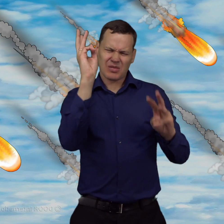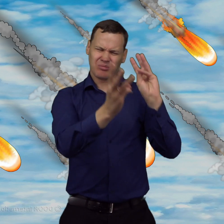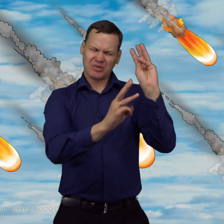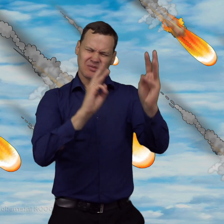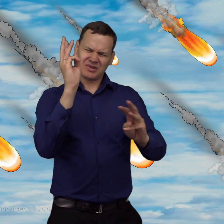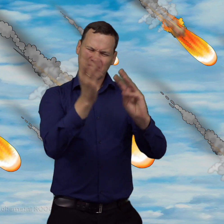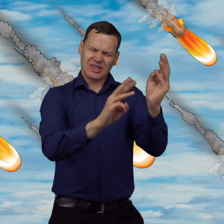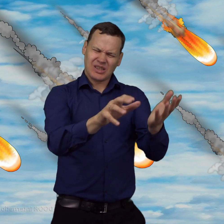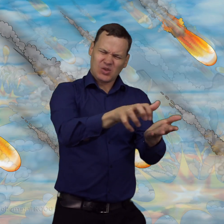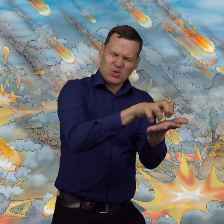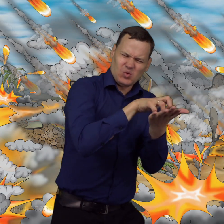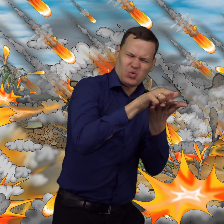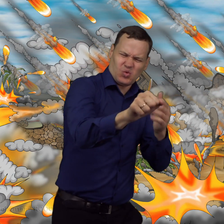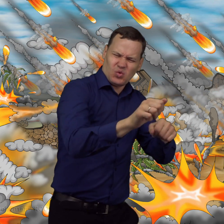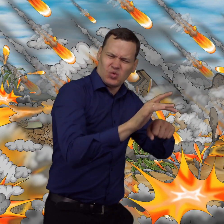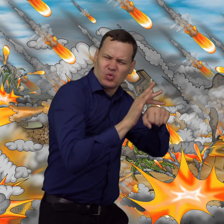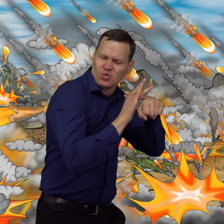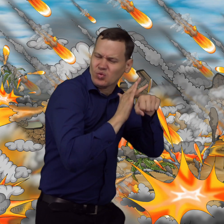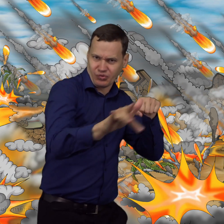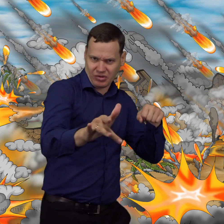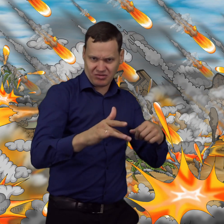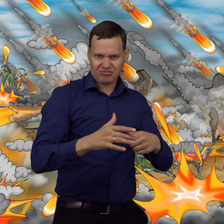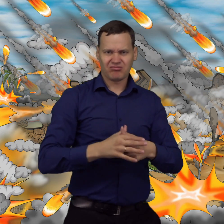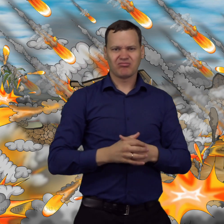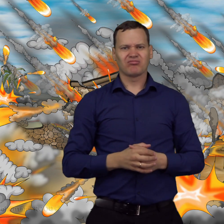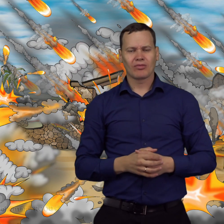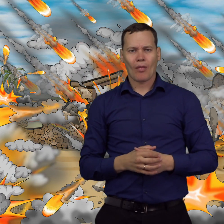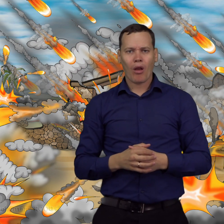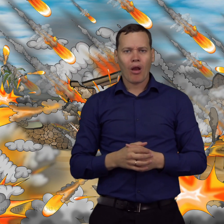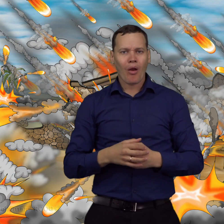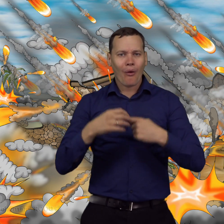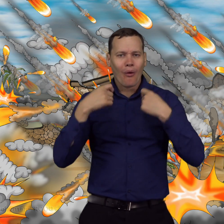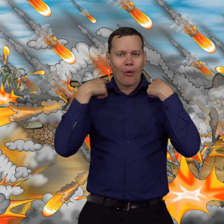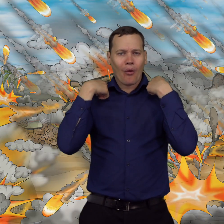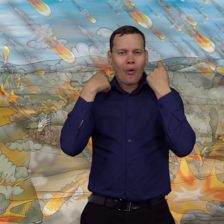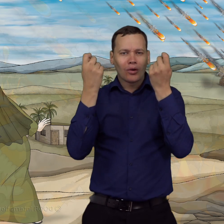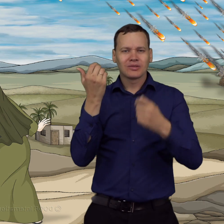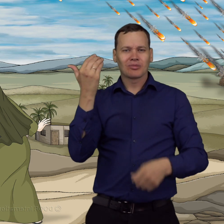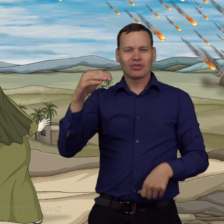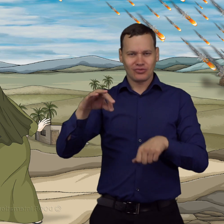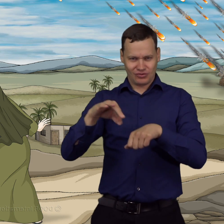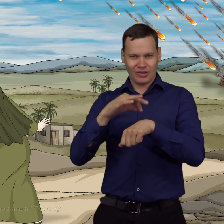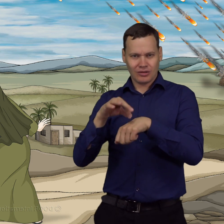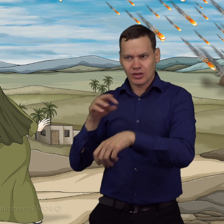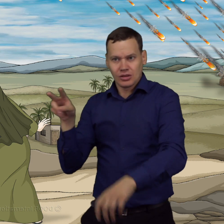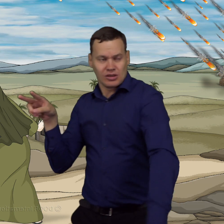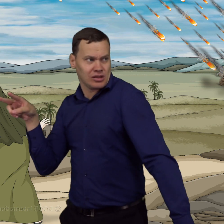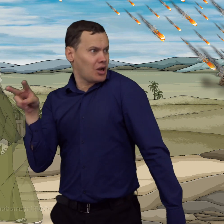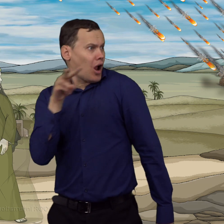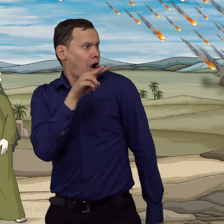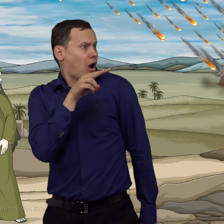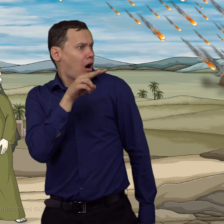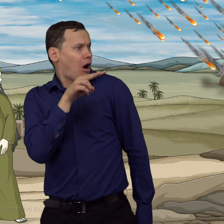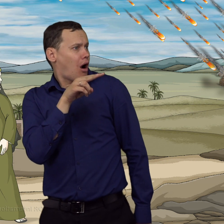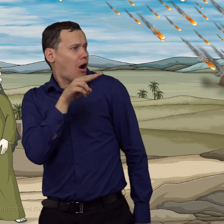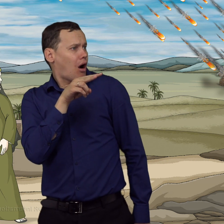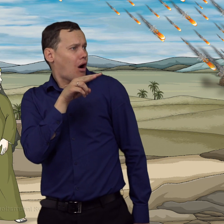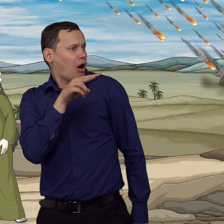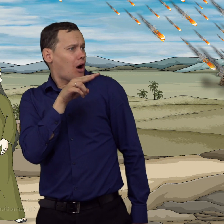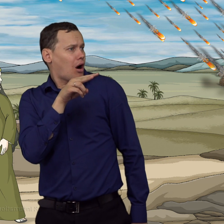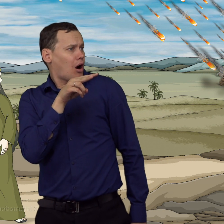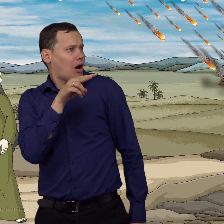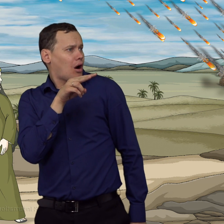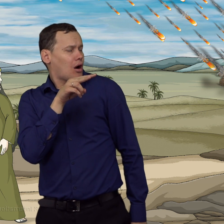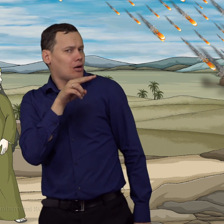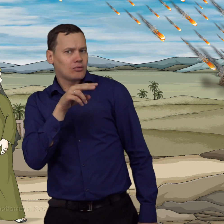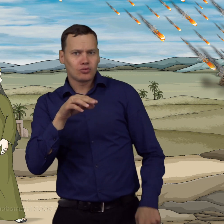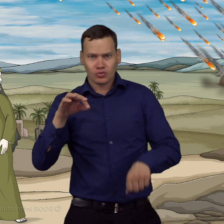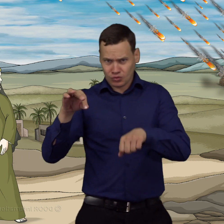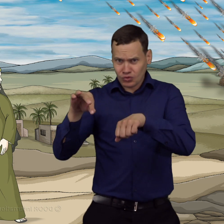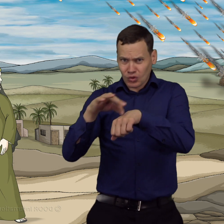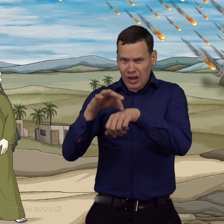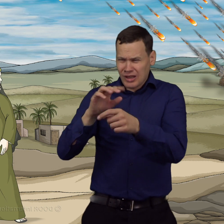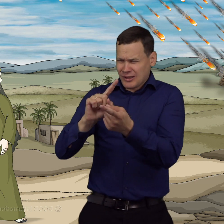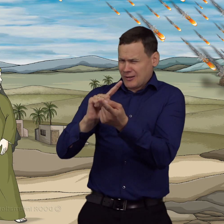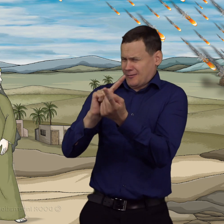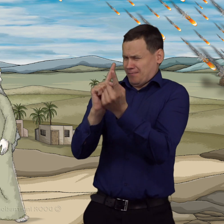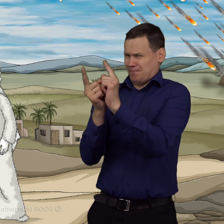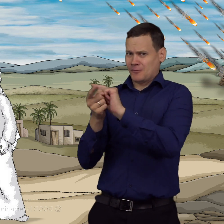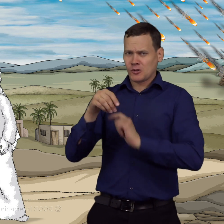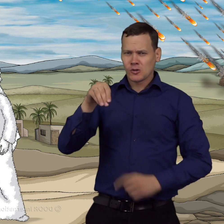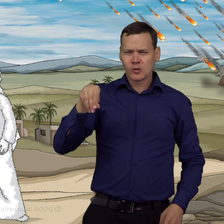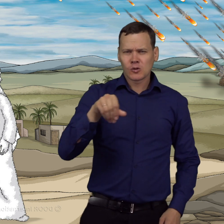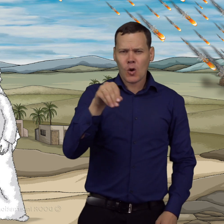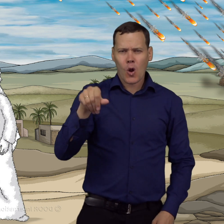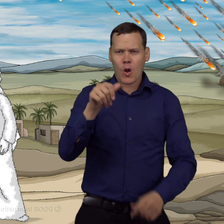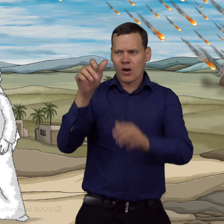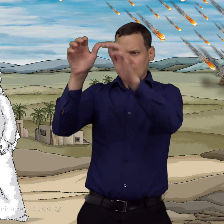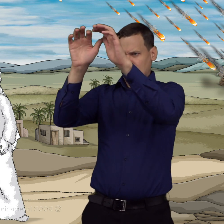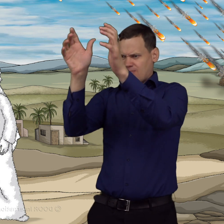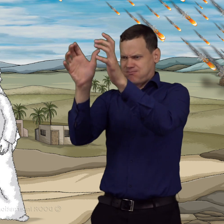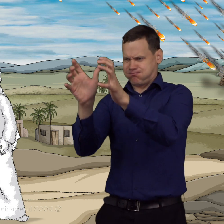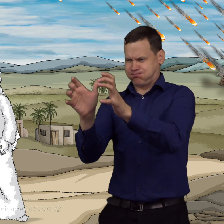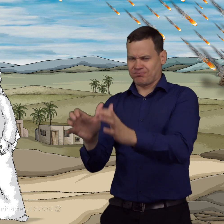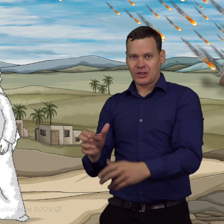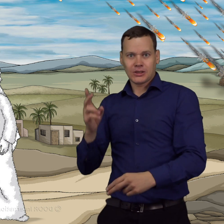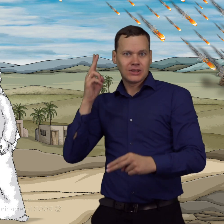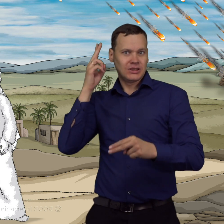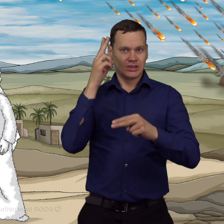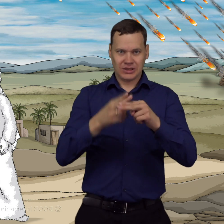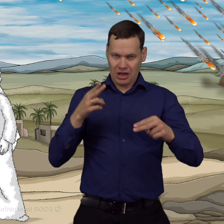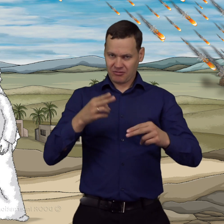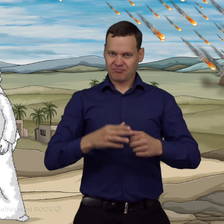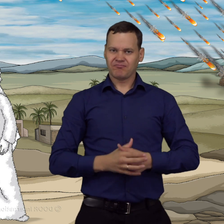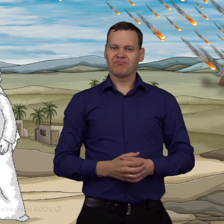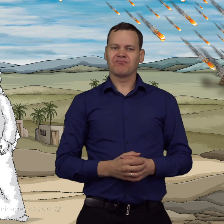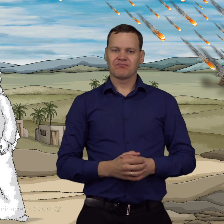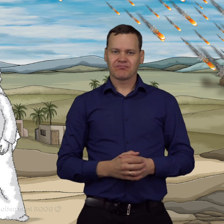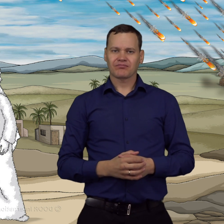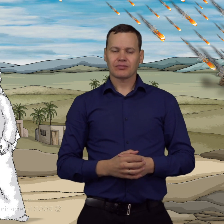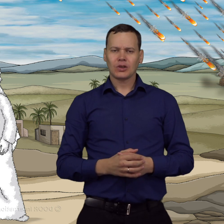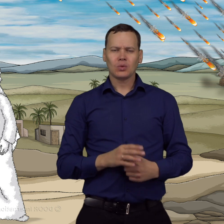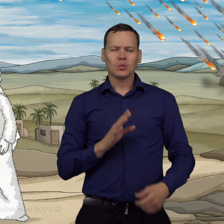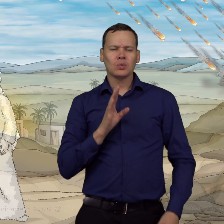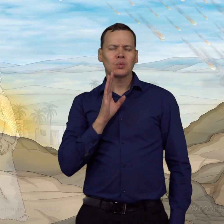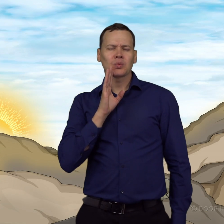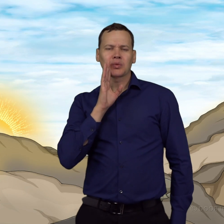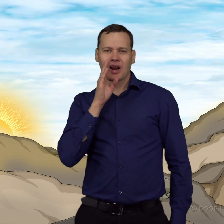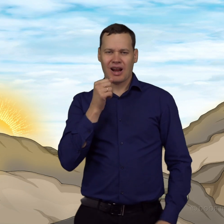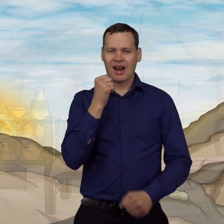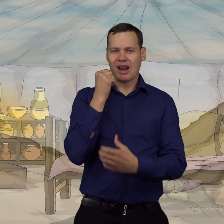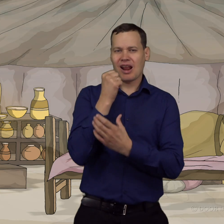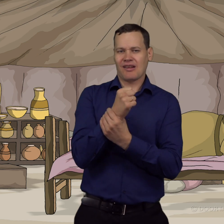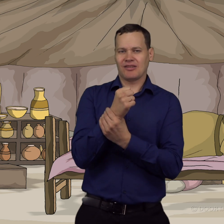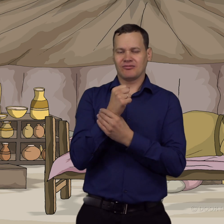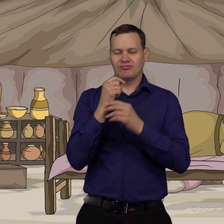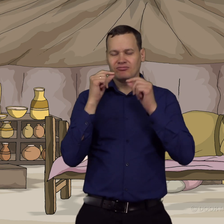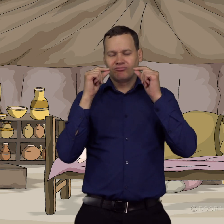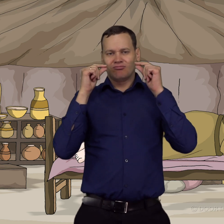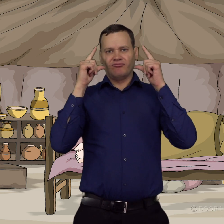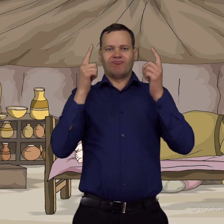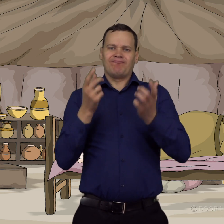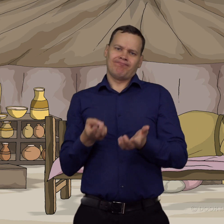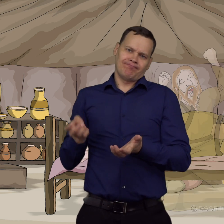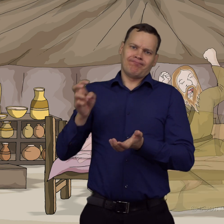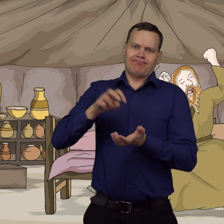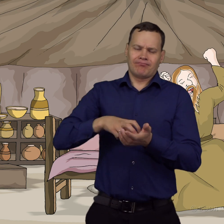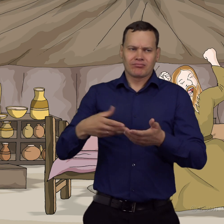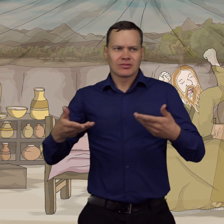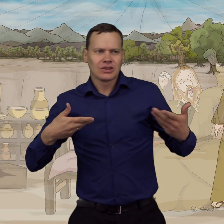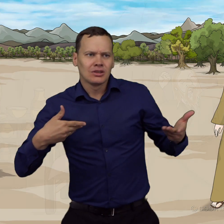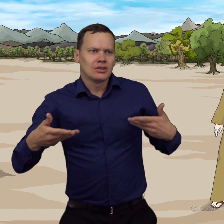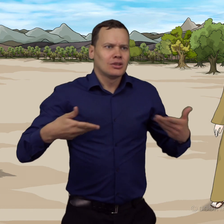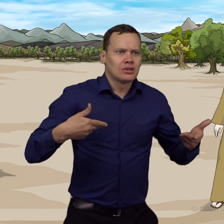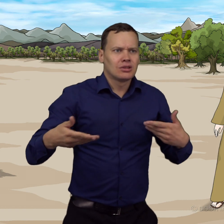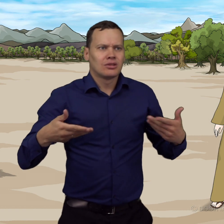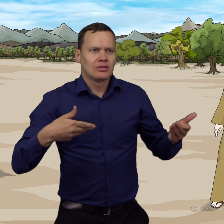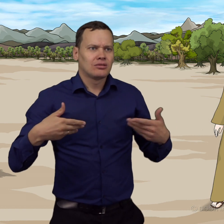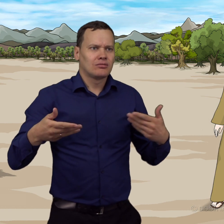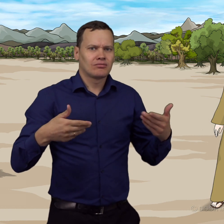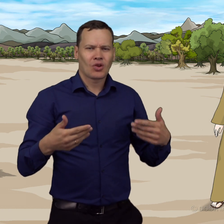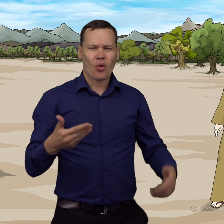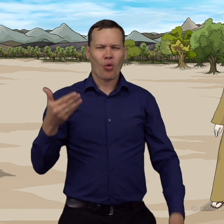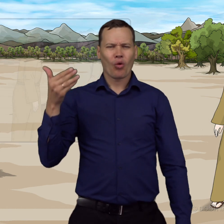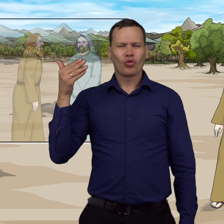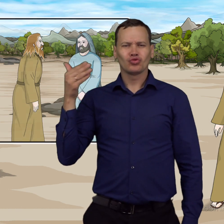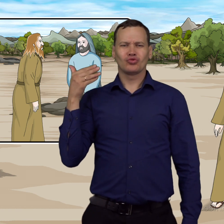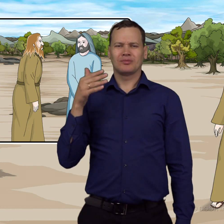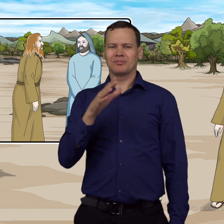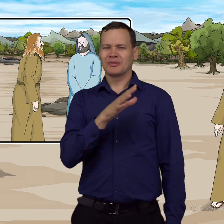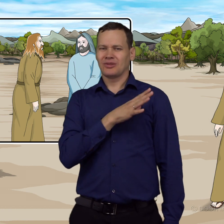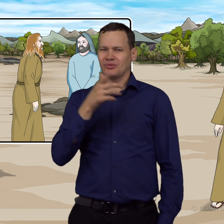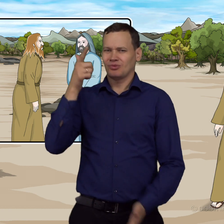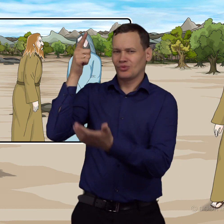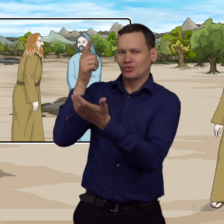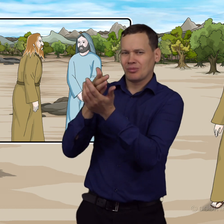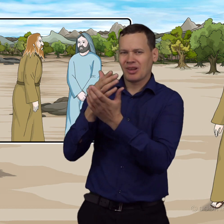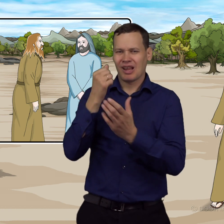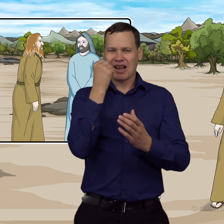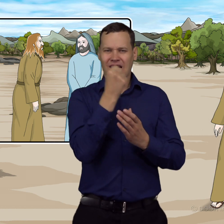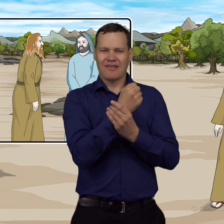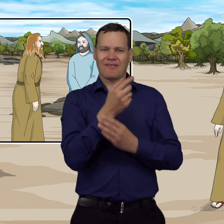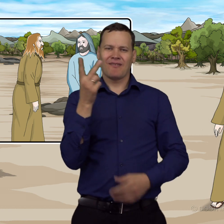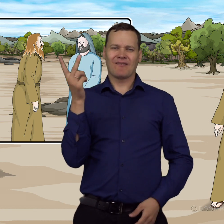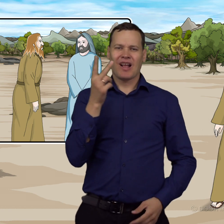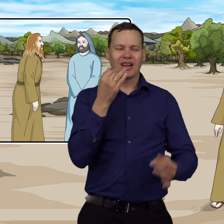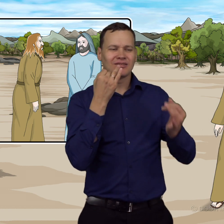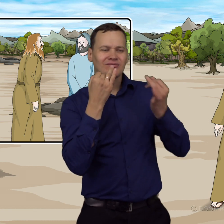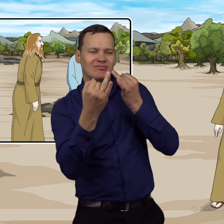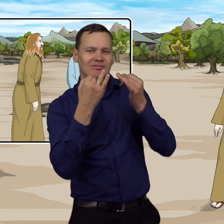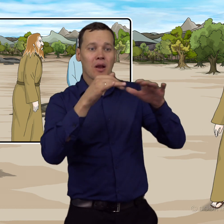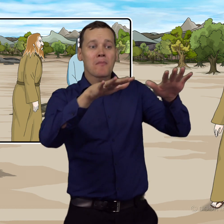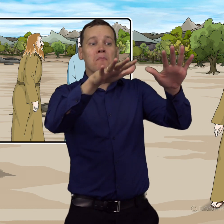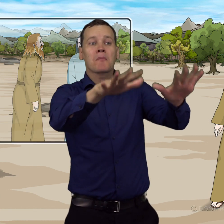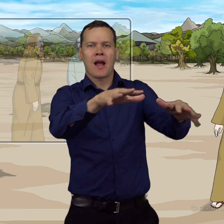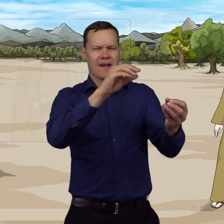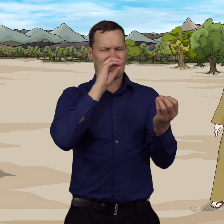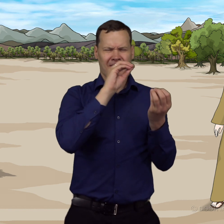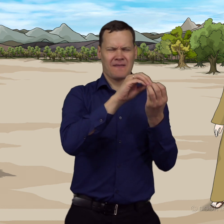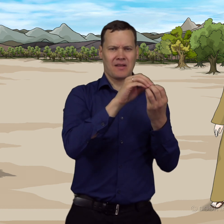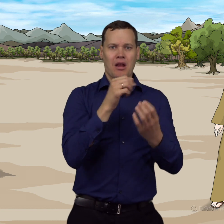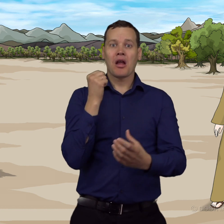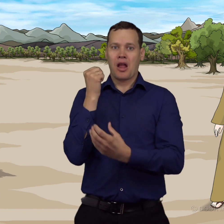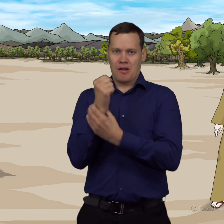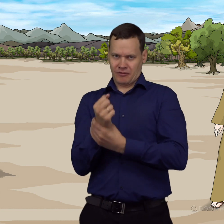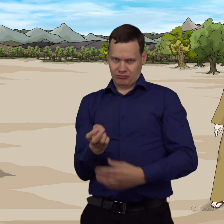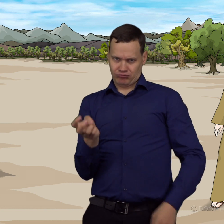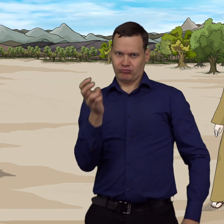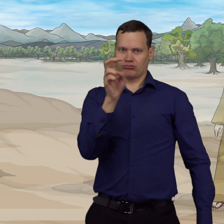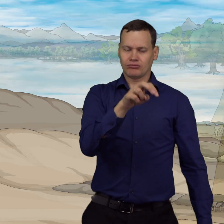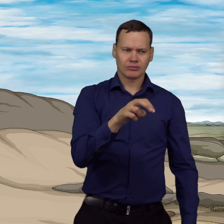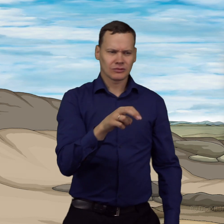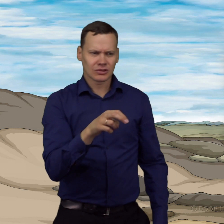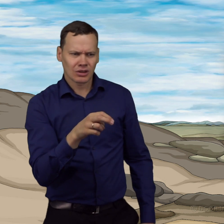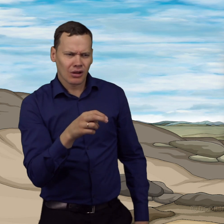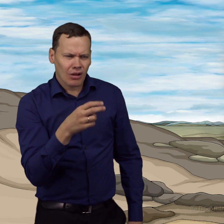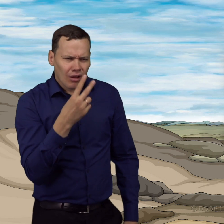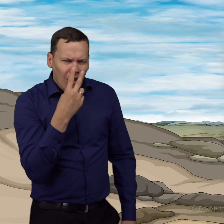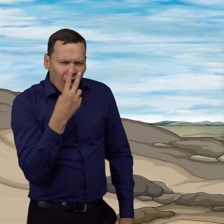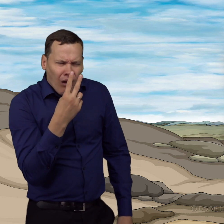Thus He destroyed these cities and the entire plain, including all the inhabitants of the cities and everything that grew on the ground. But Lot’s wife looked back, and she became a pillar of salt. Early the next morning, Abraham got up and returned to the place where he had stood before the LORD.